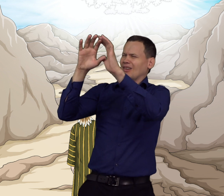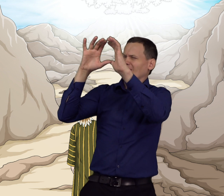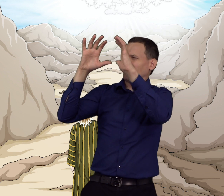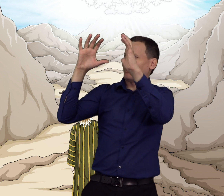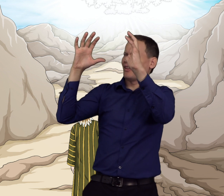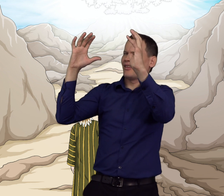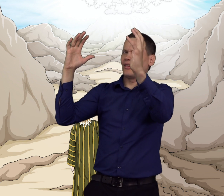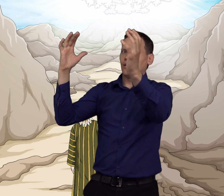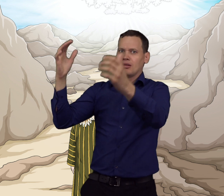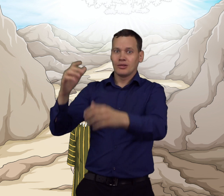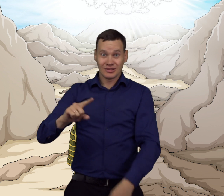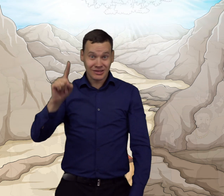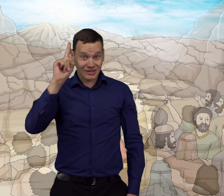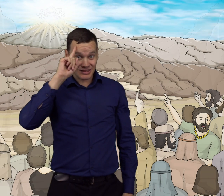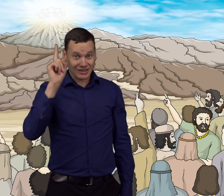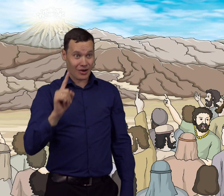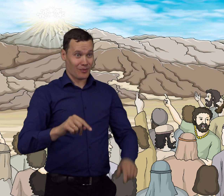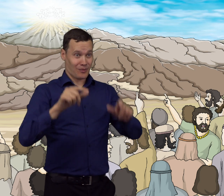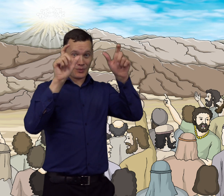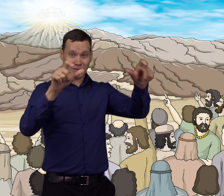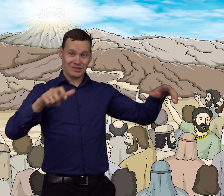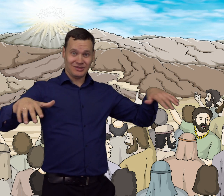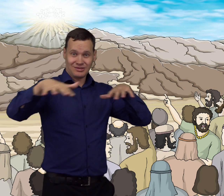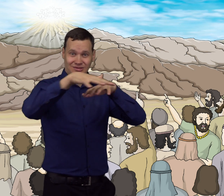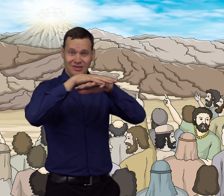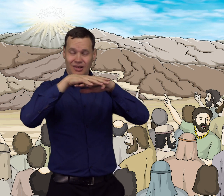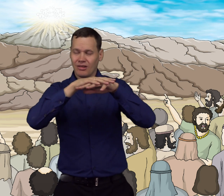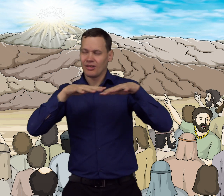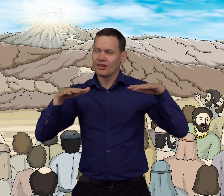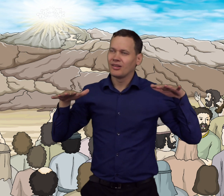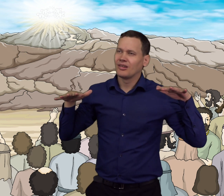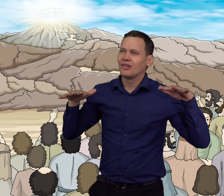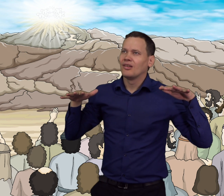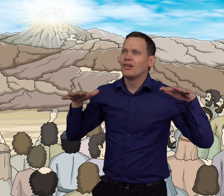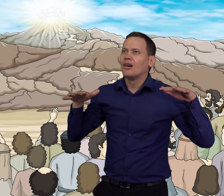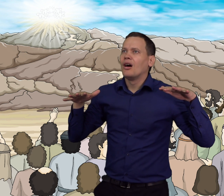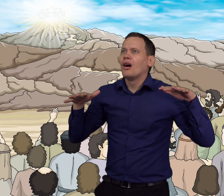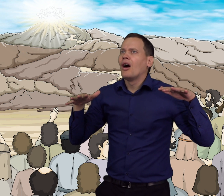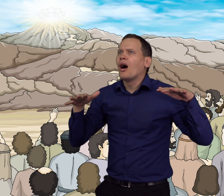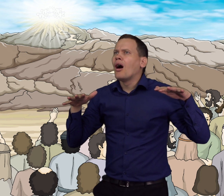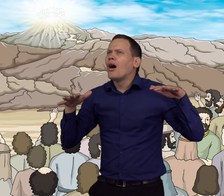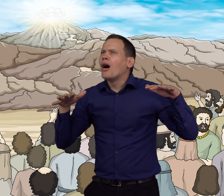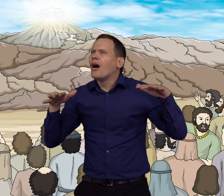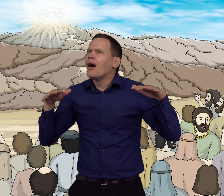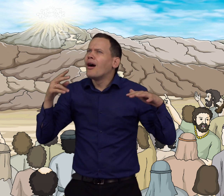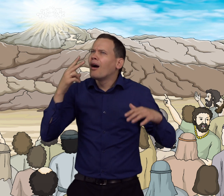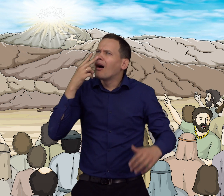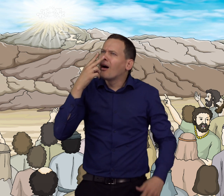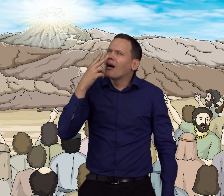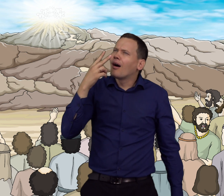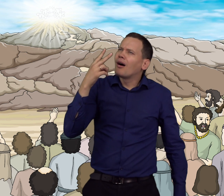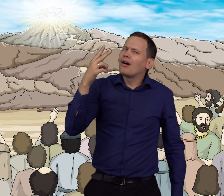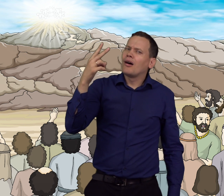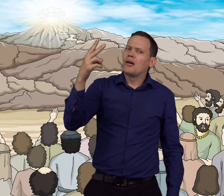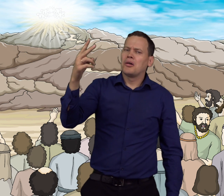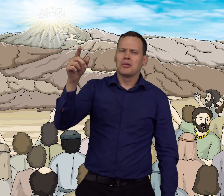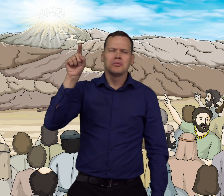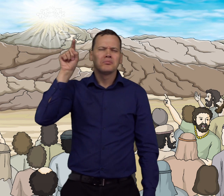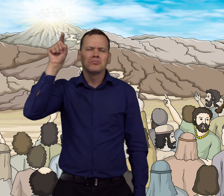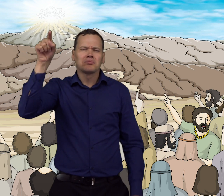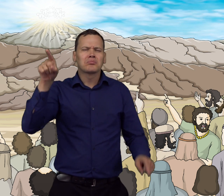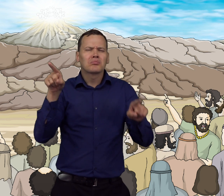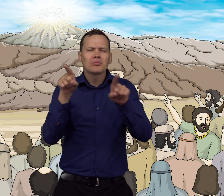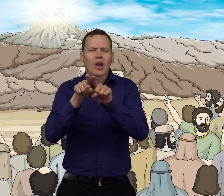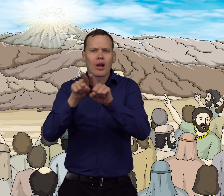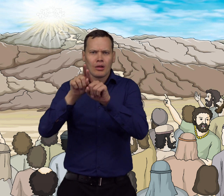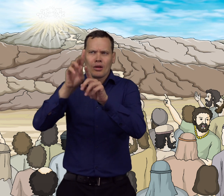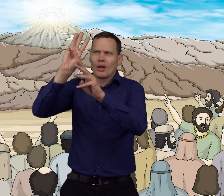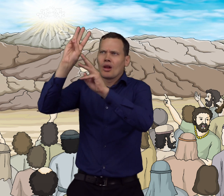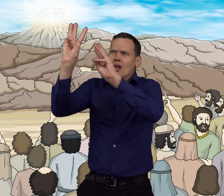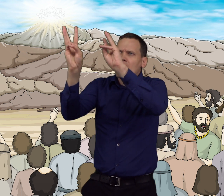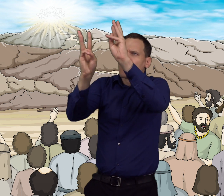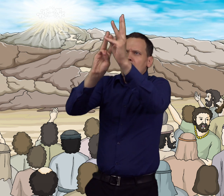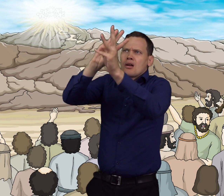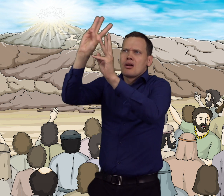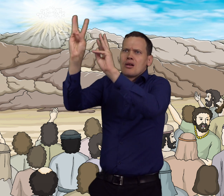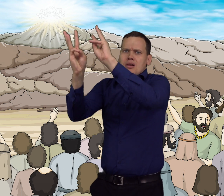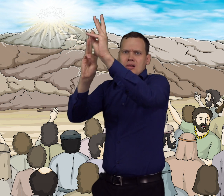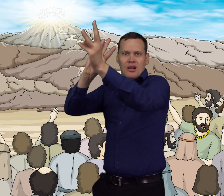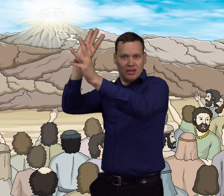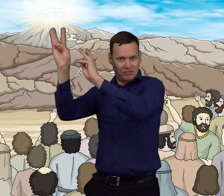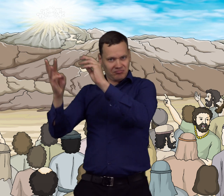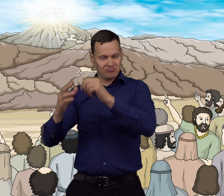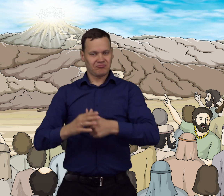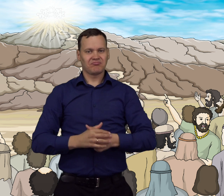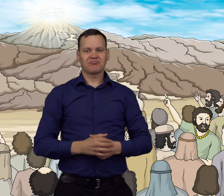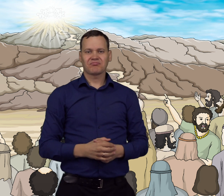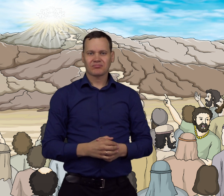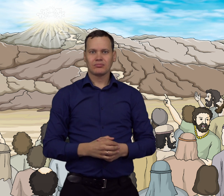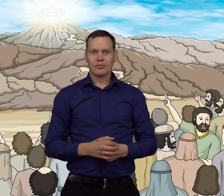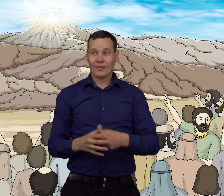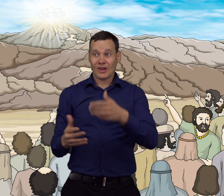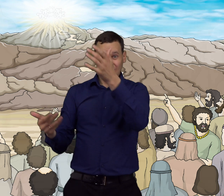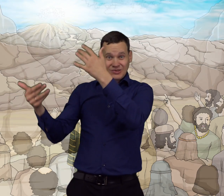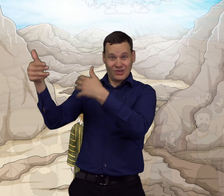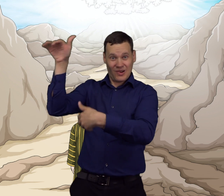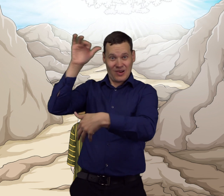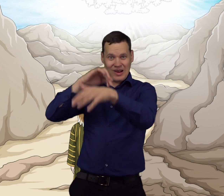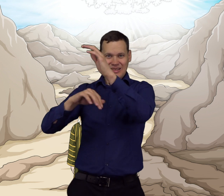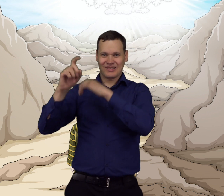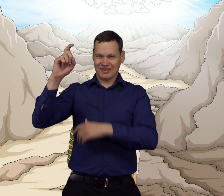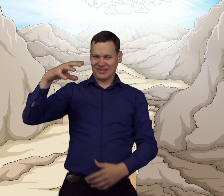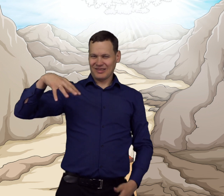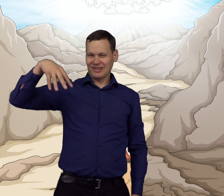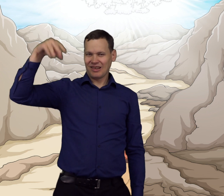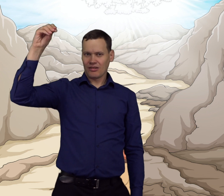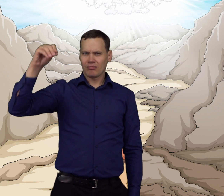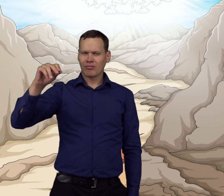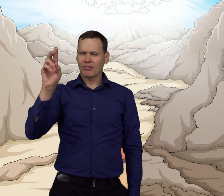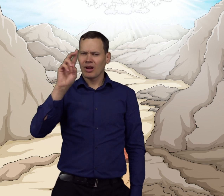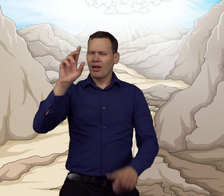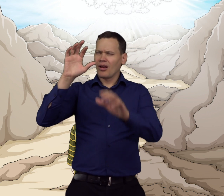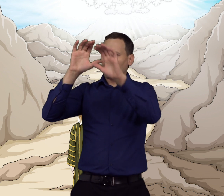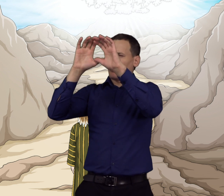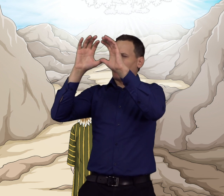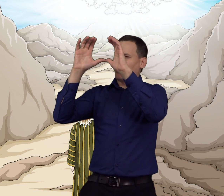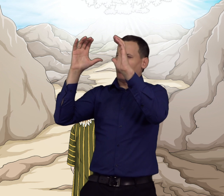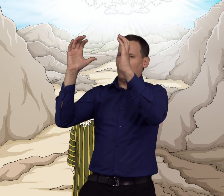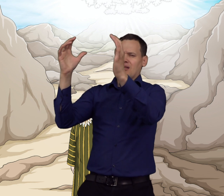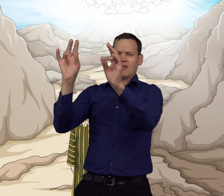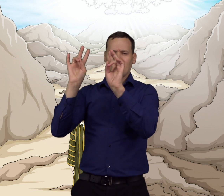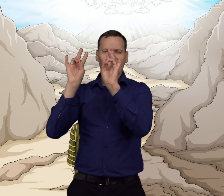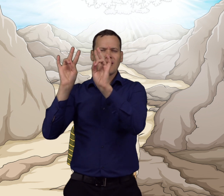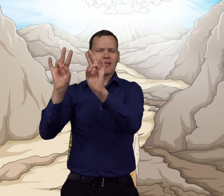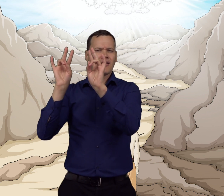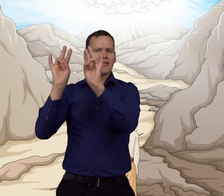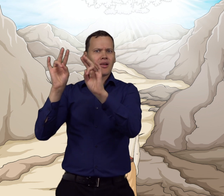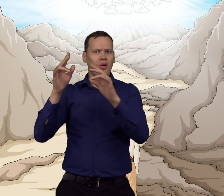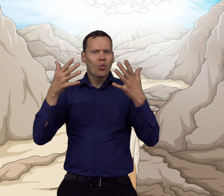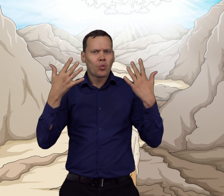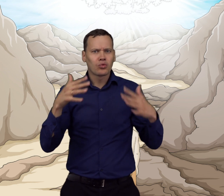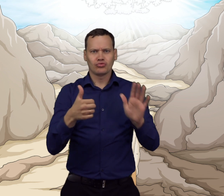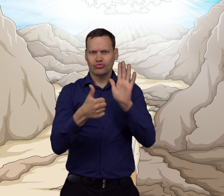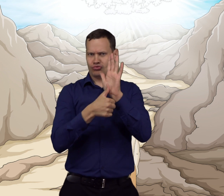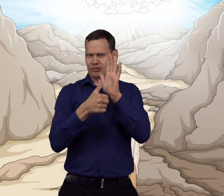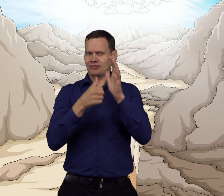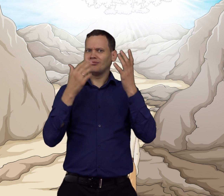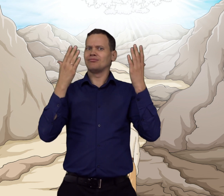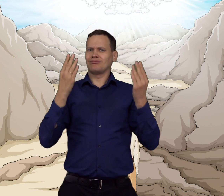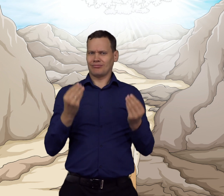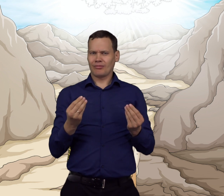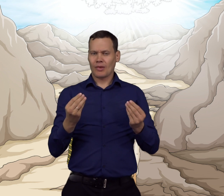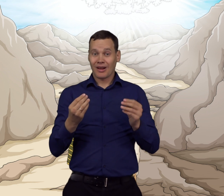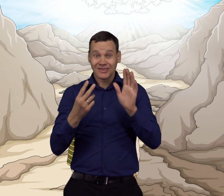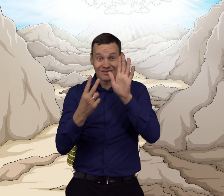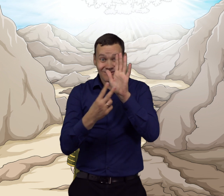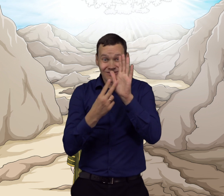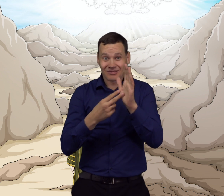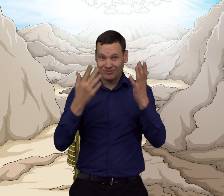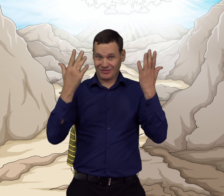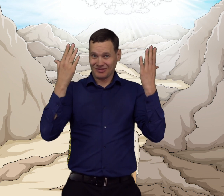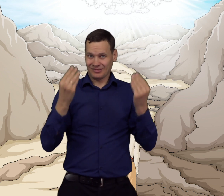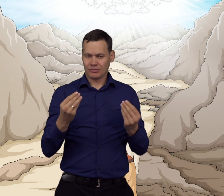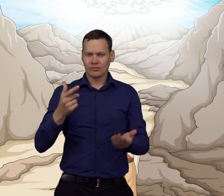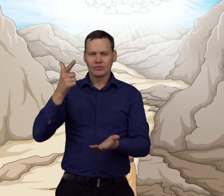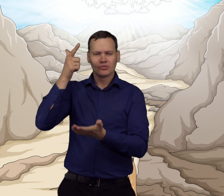And the sight of the glory of the LORD was like a consuming fire on the mountaintop in the eyes of the Israelites.